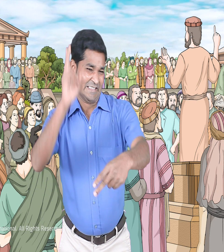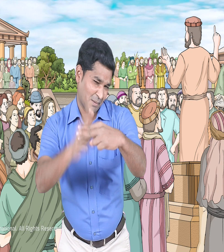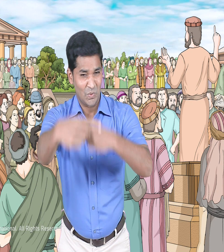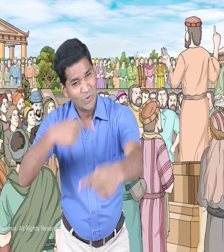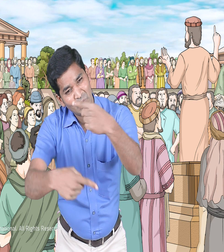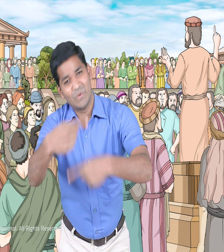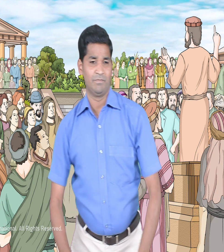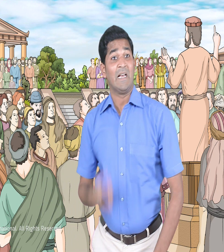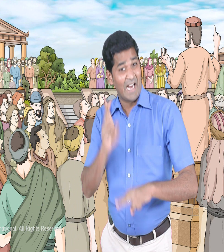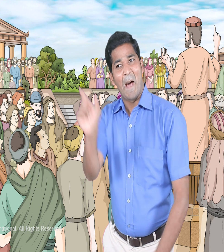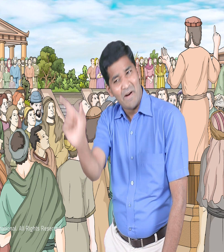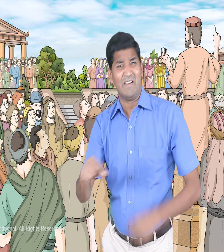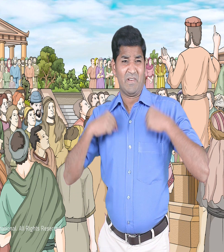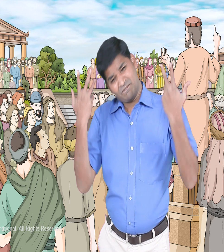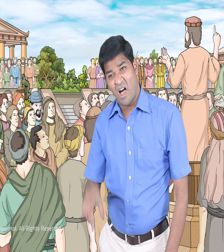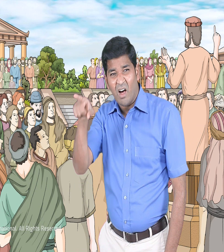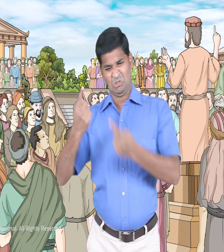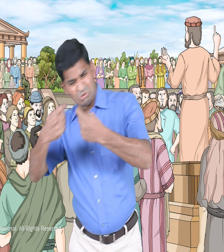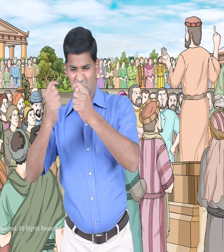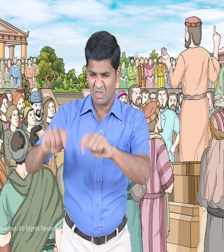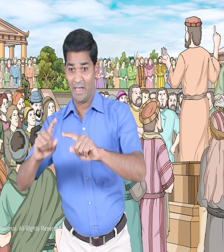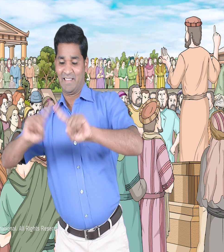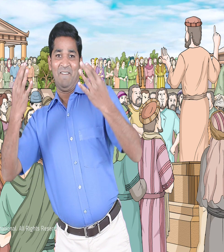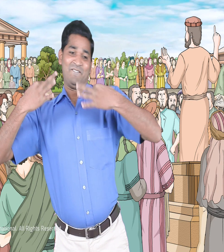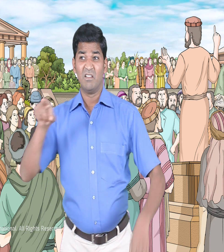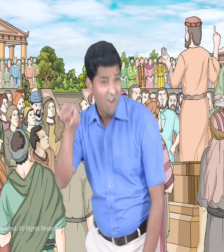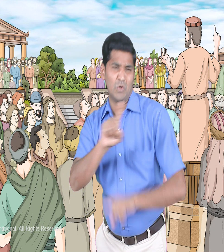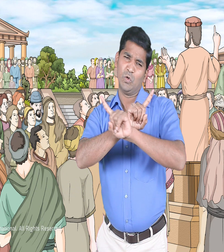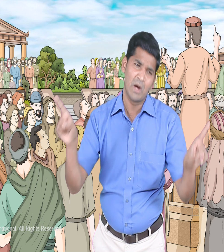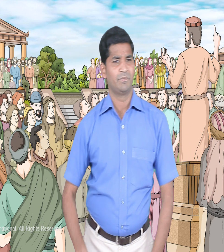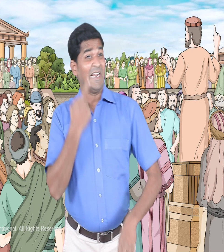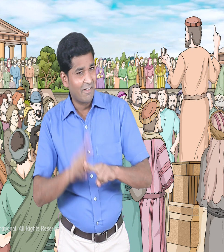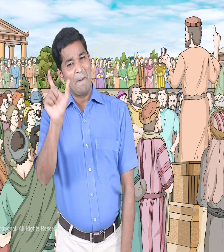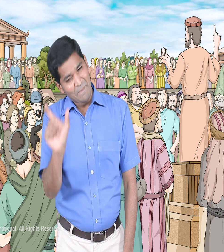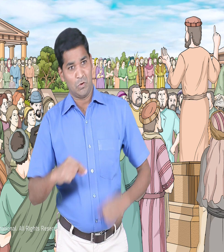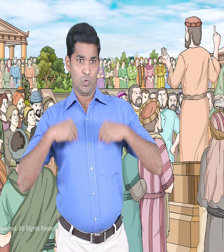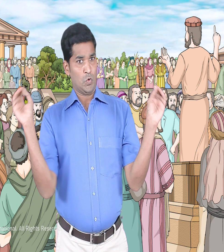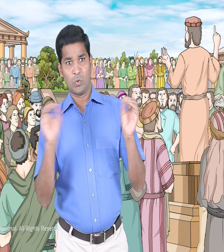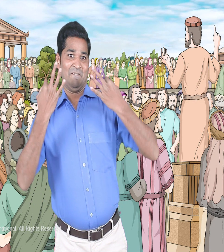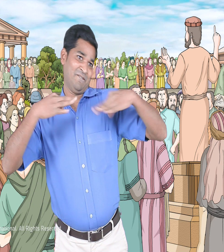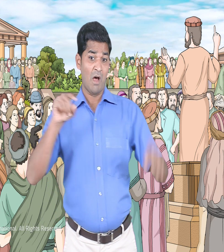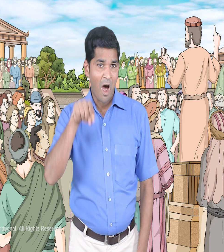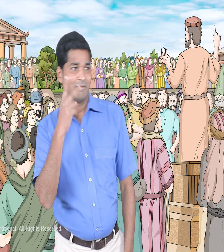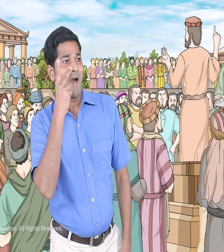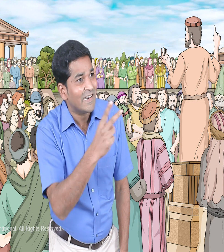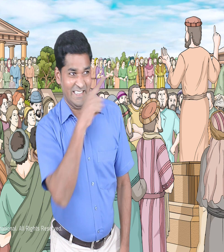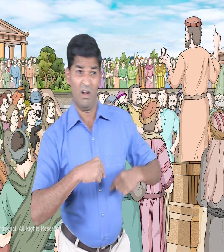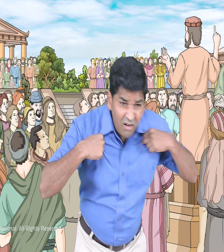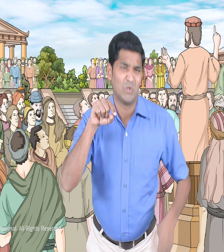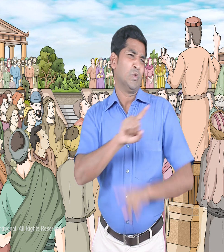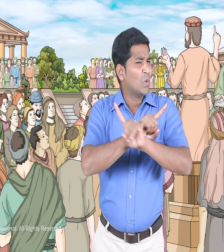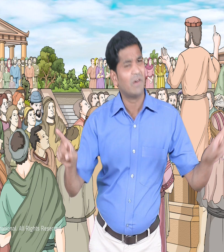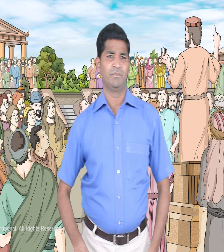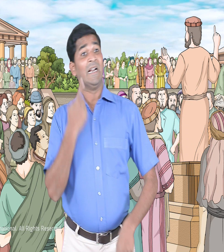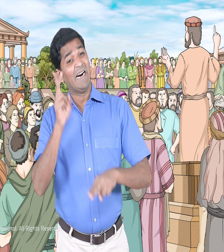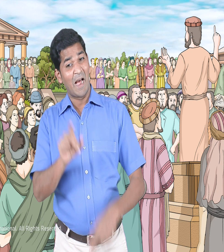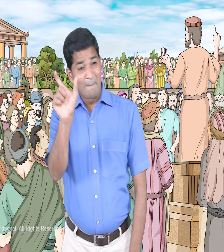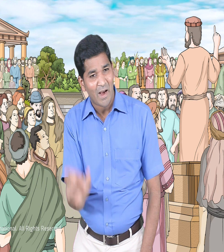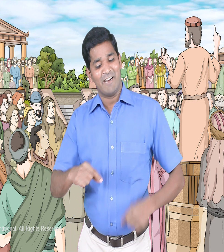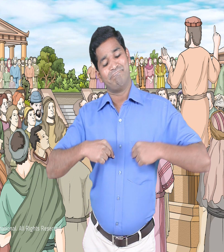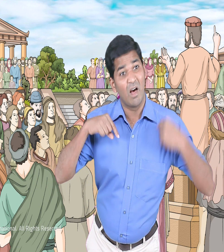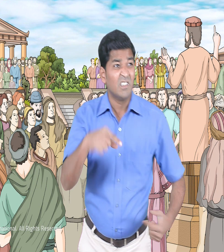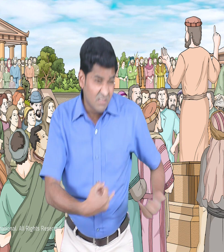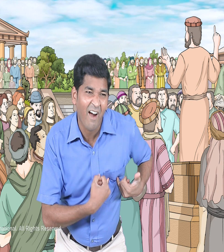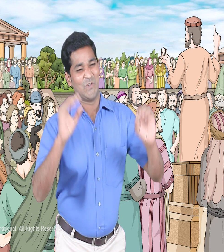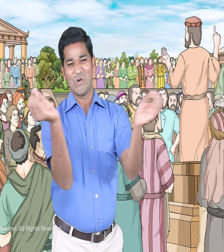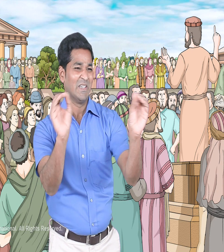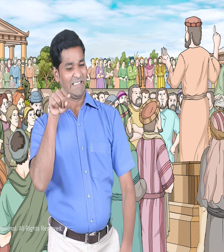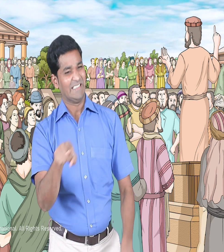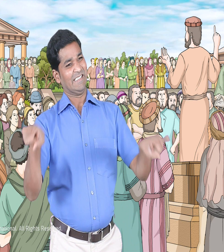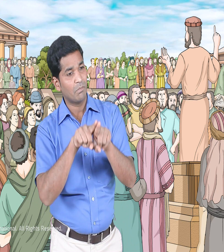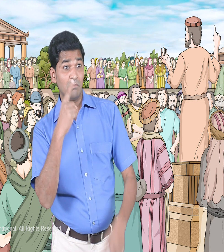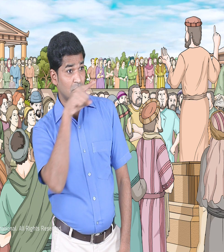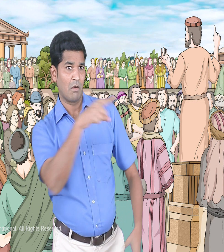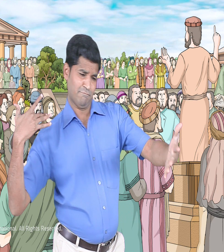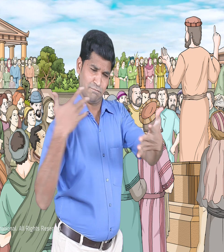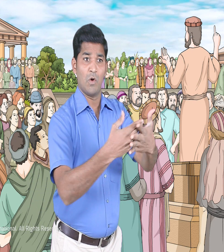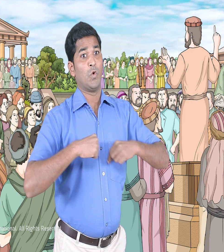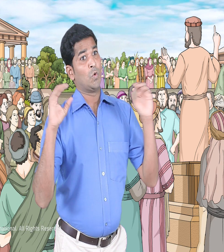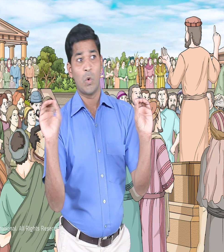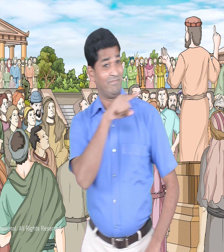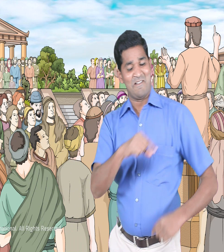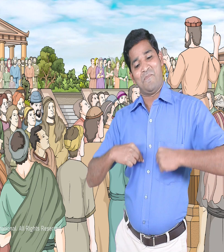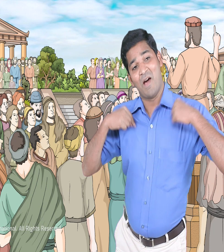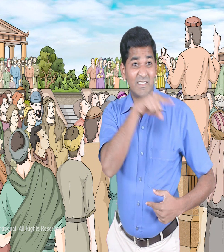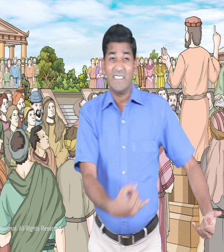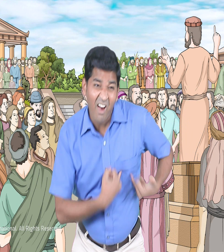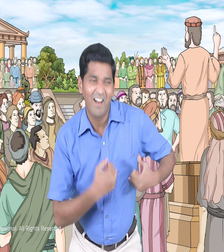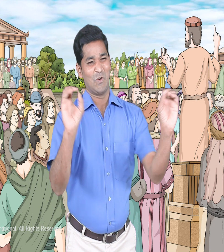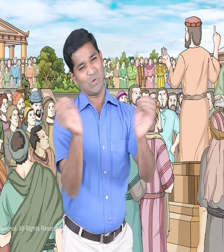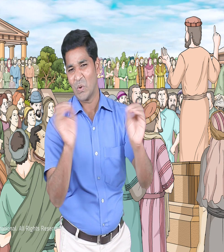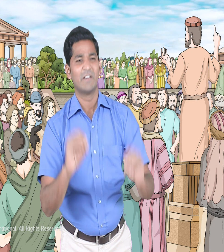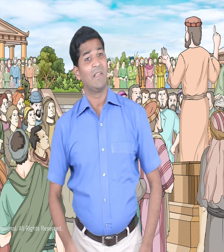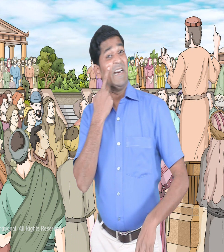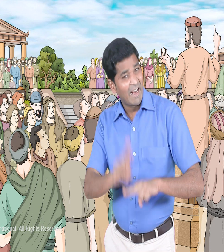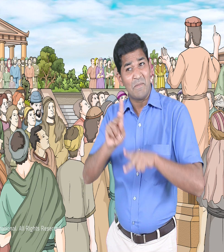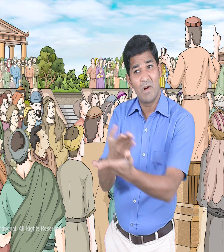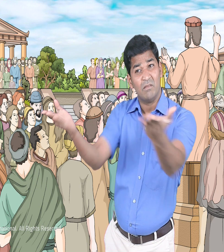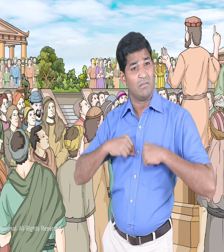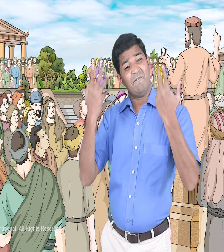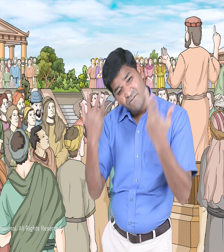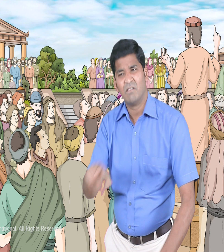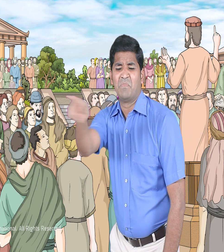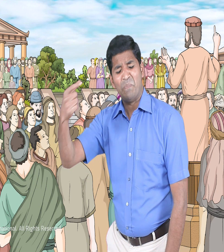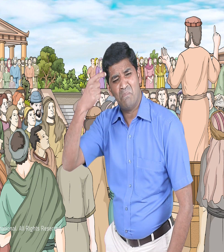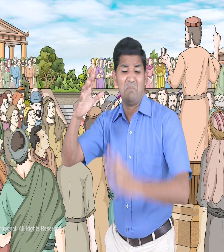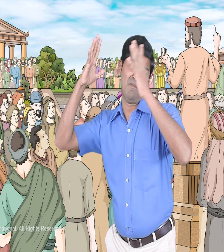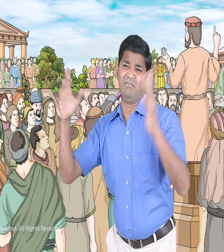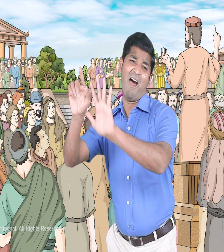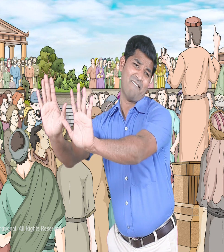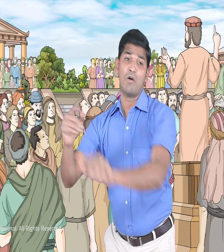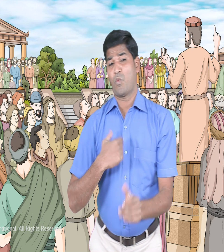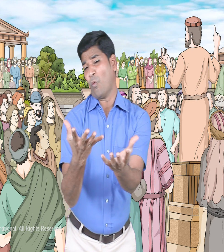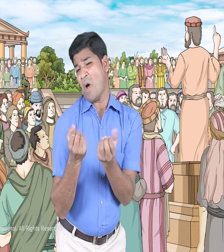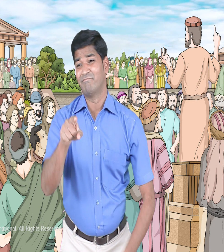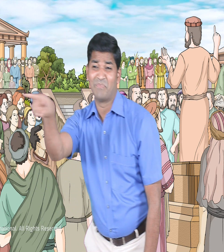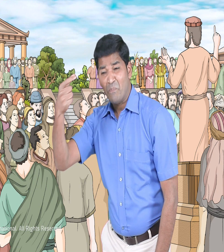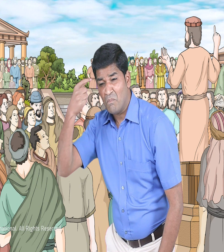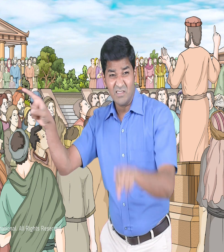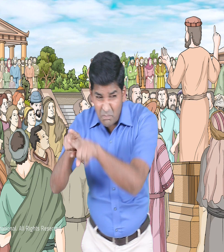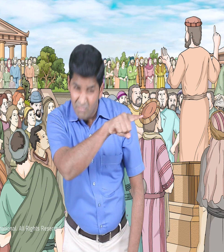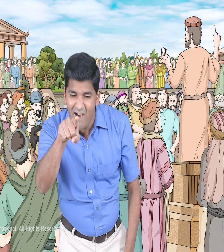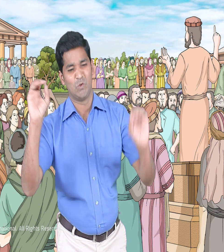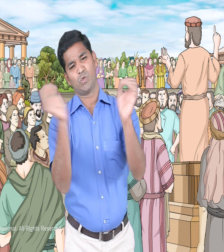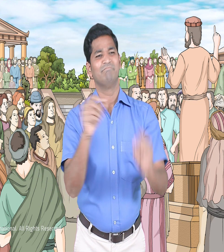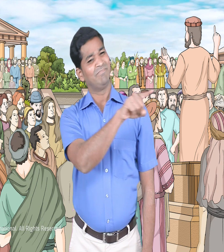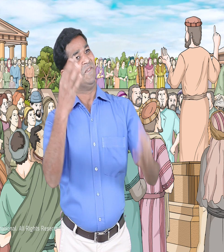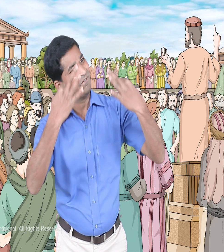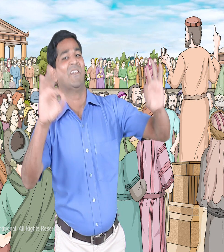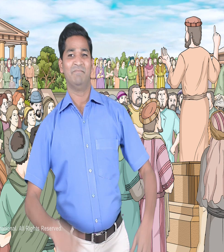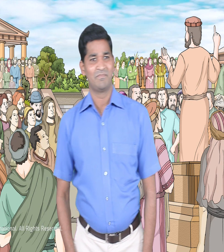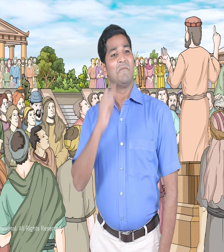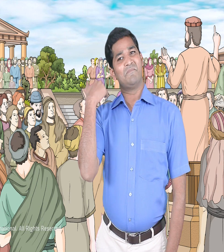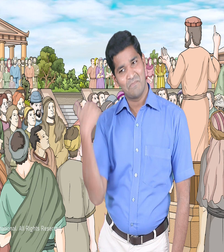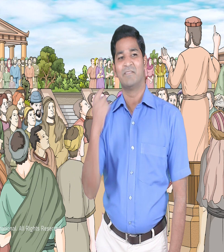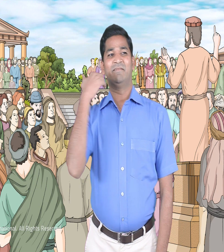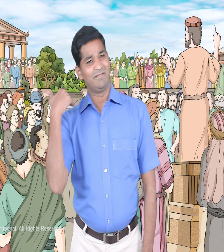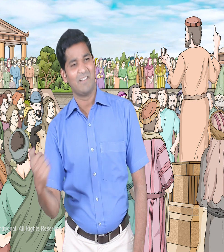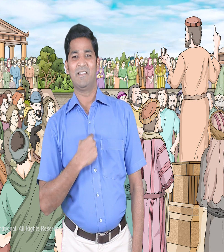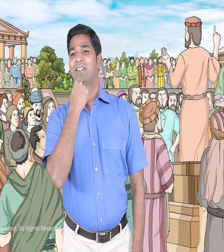Are you committed to a wife? Do not seek to be released. Are you free of commitment? Do not look for a wife. But if you do marry, you have not sinned. And if a virgin marries, she has not sinned.